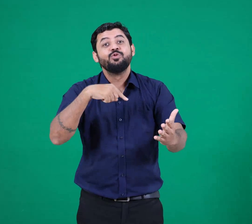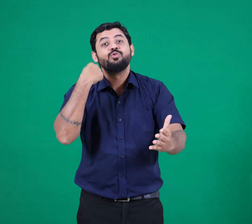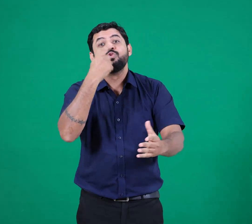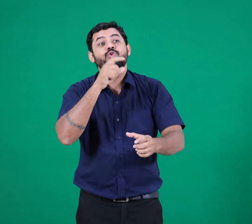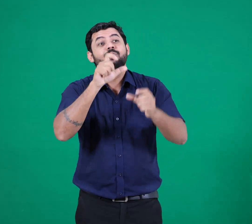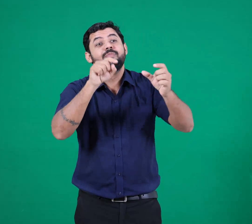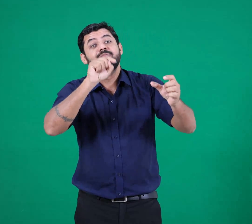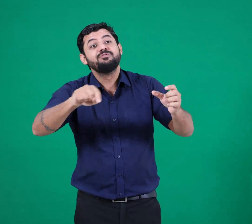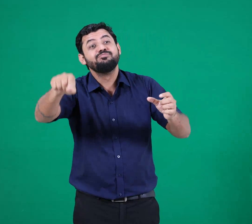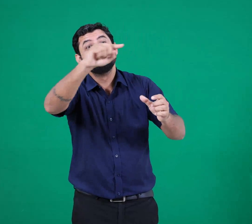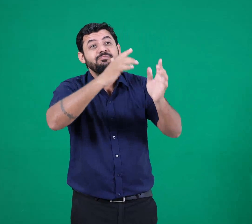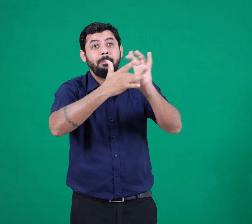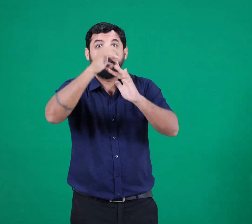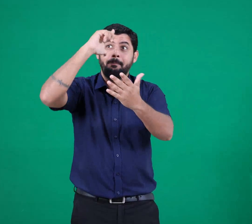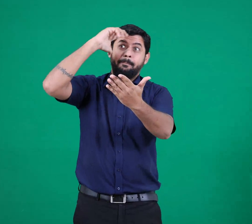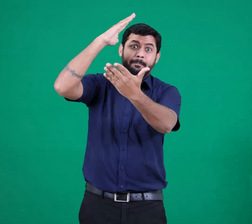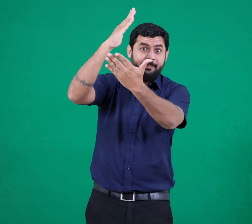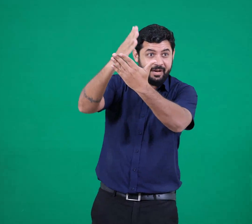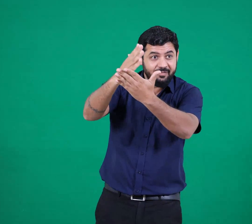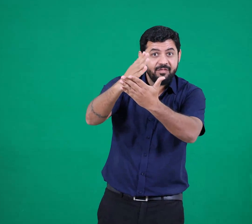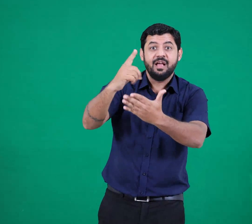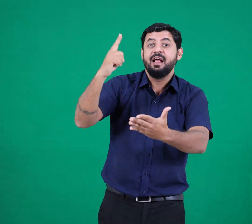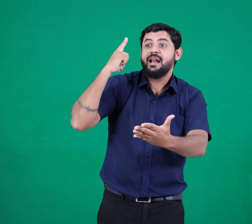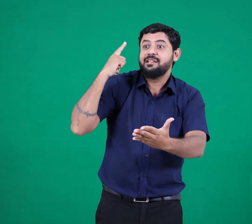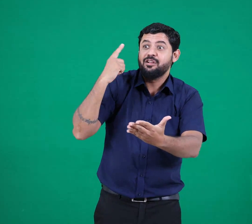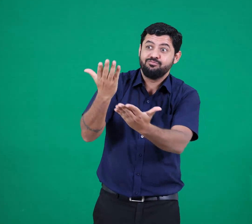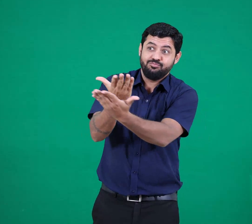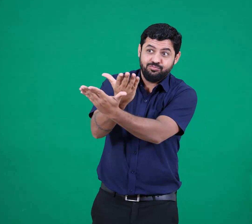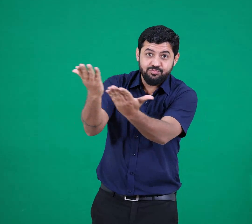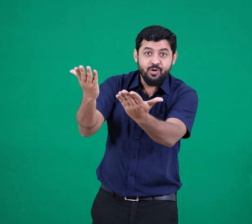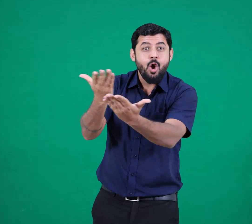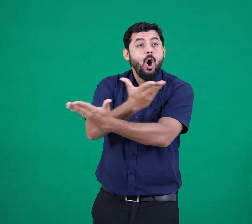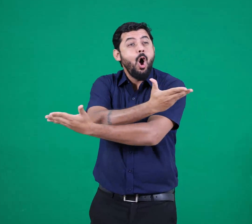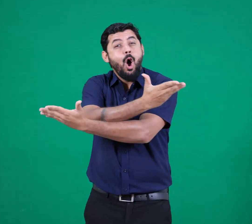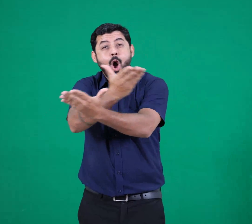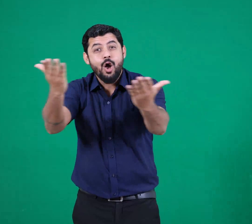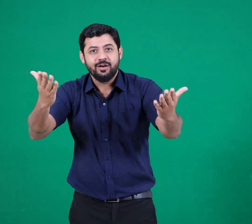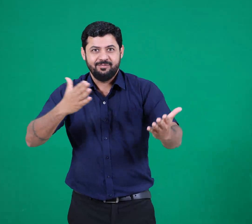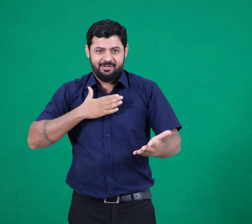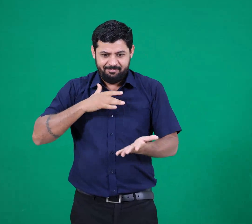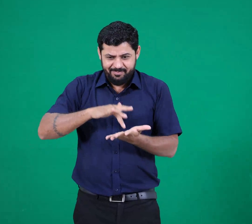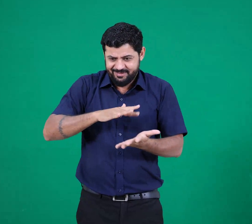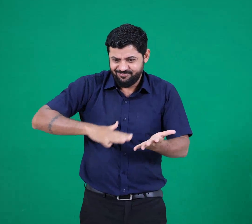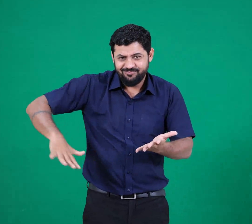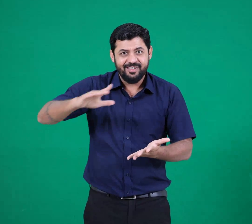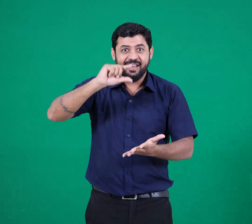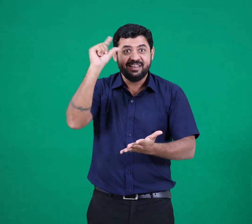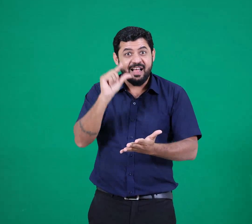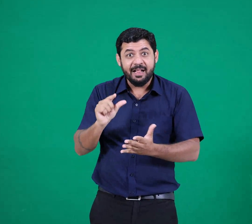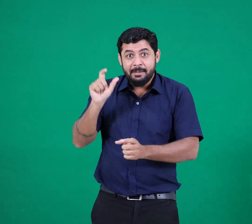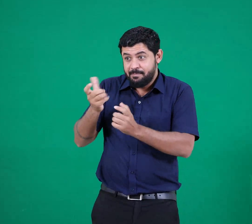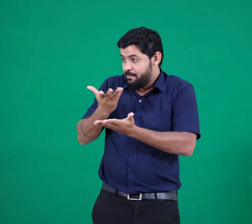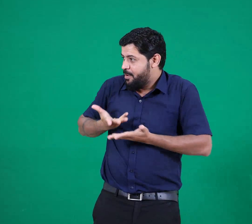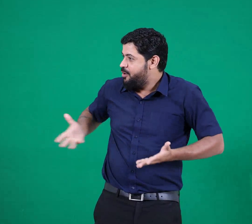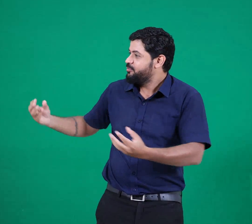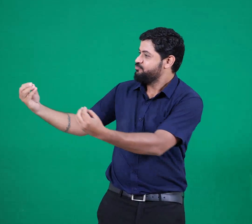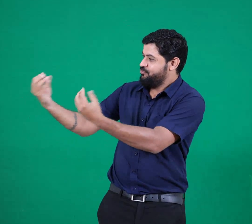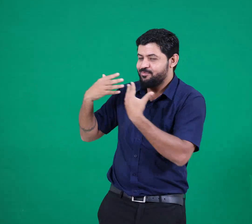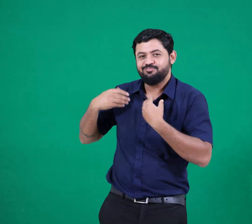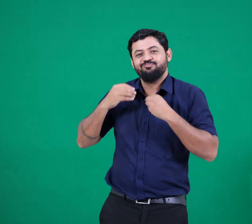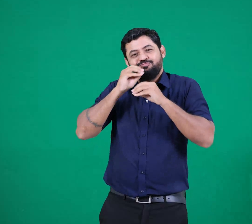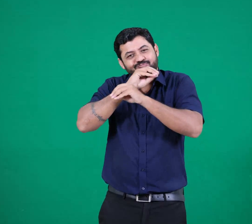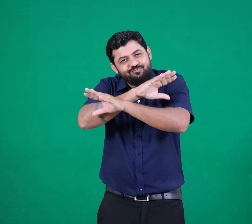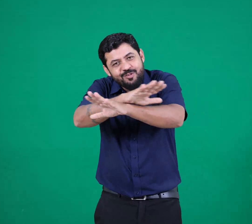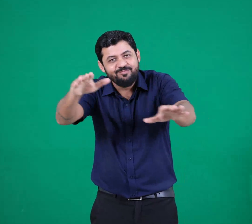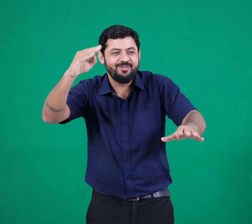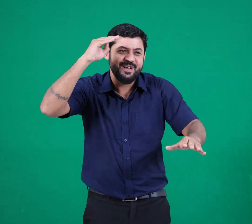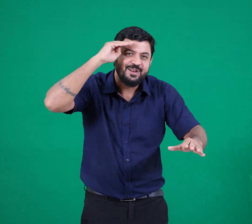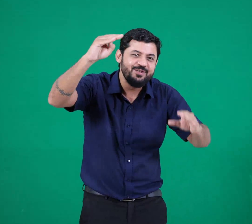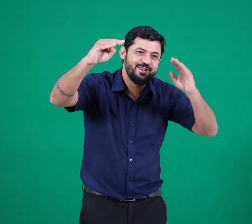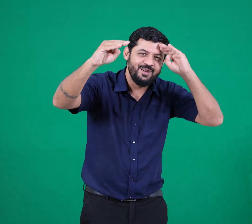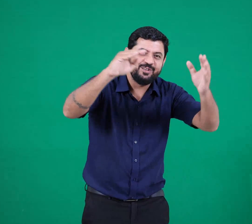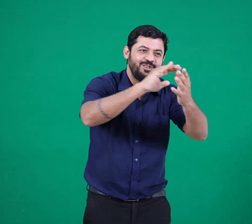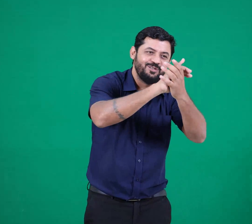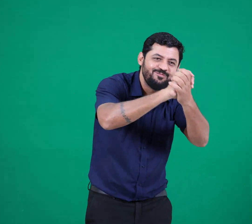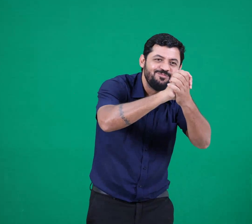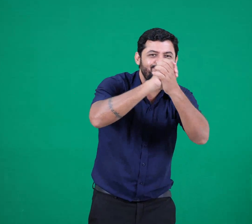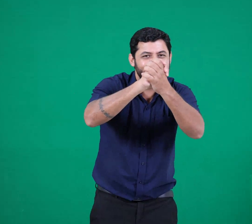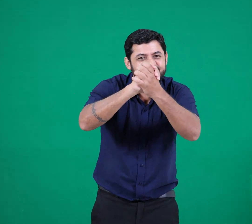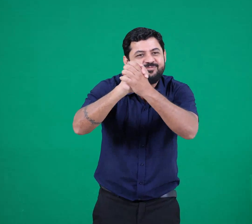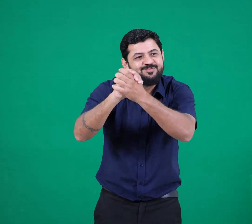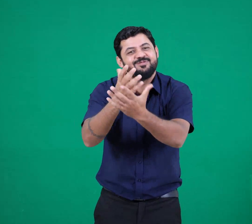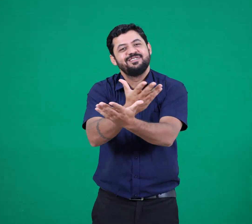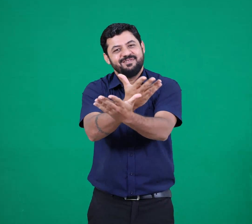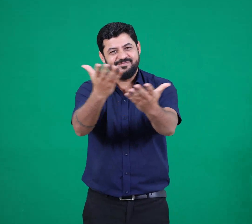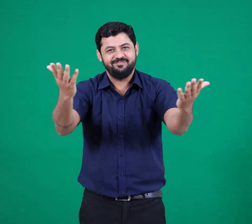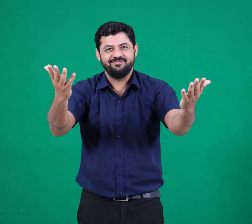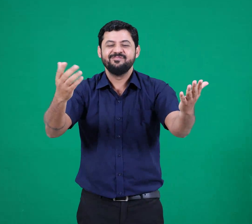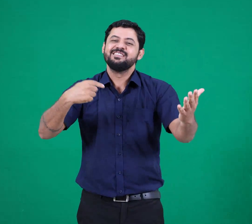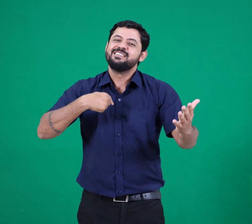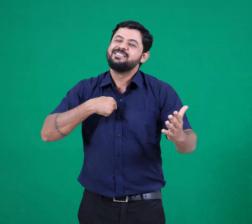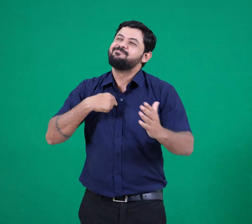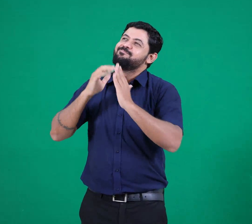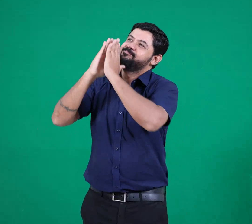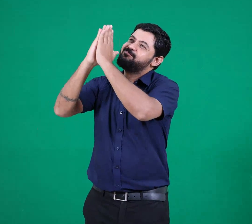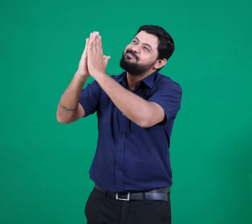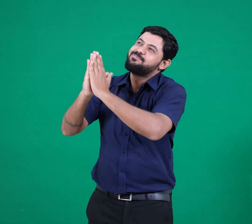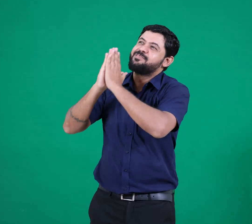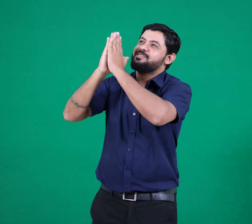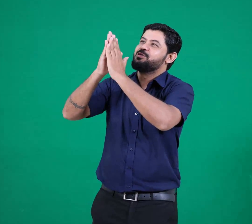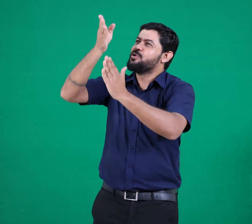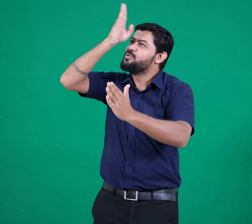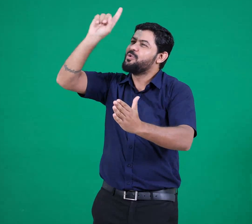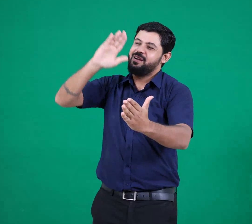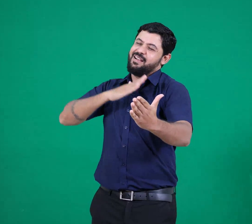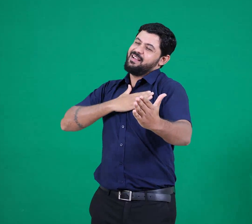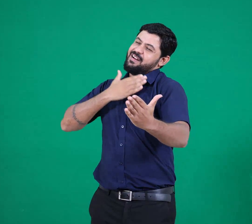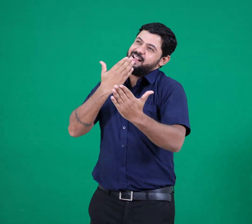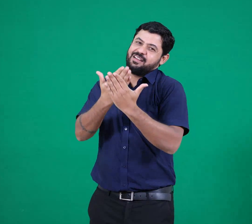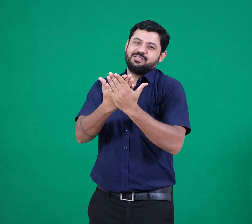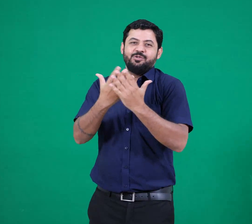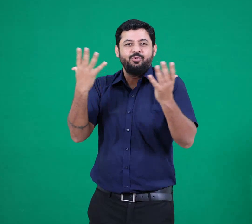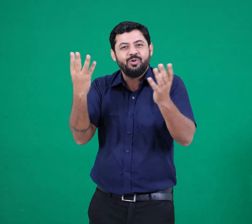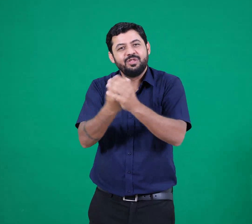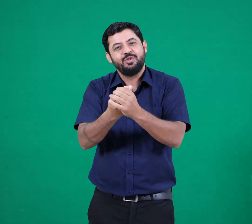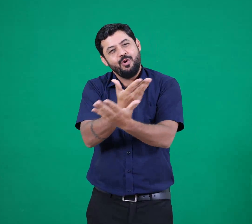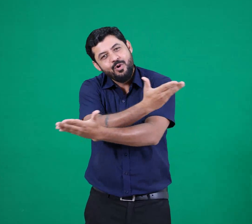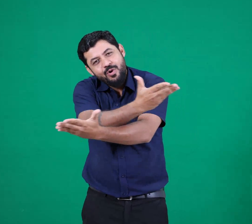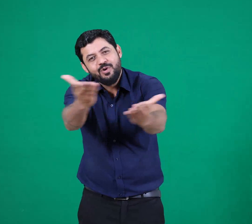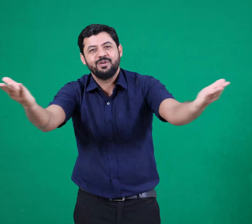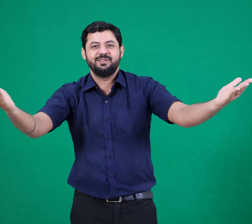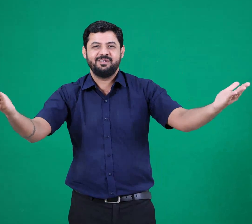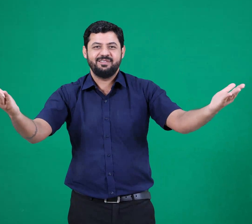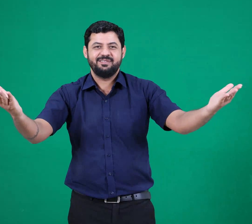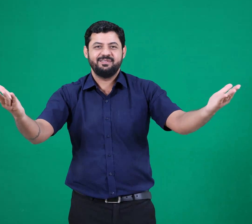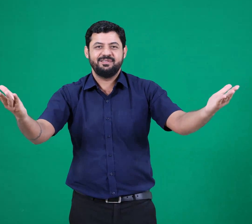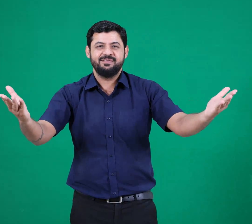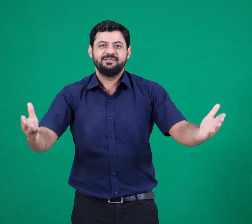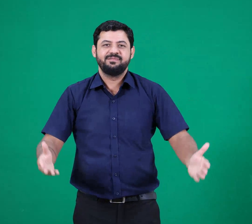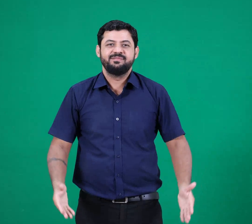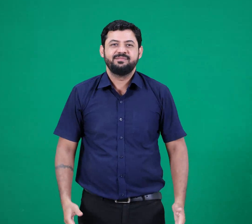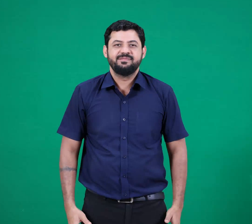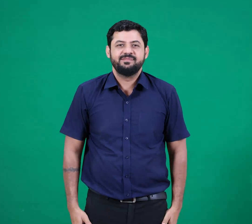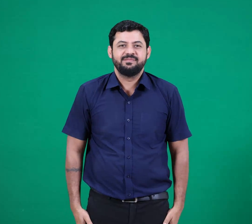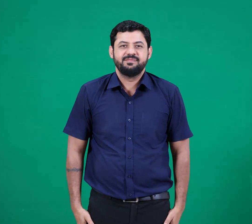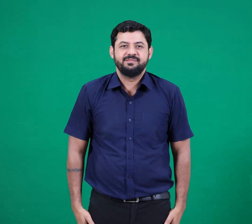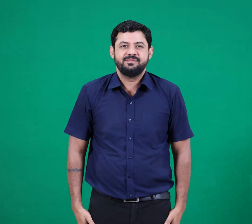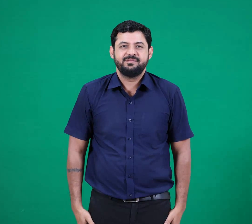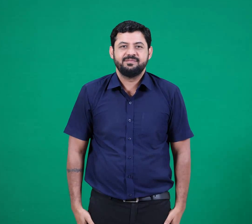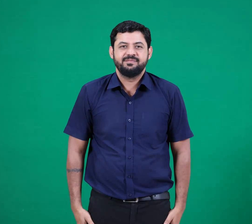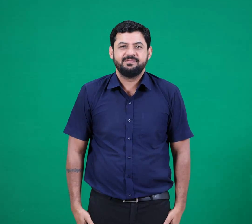Greet all your leaders and all the saints. Those from Italy send you greetings. Grace be with all of you.